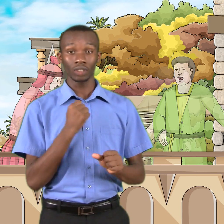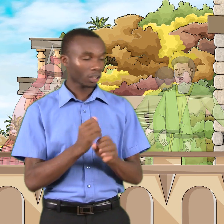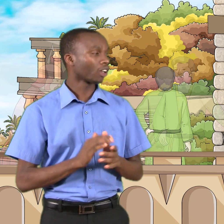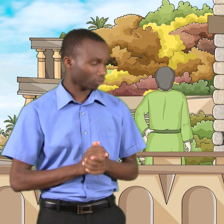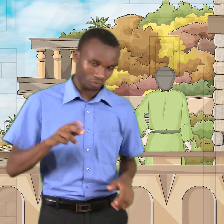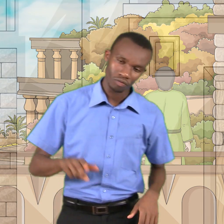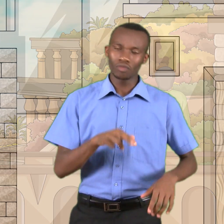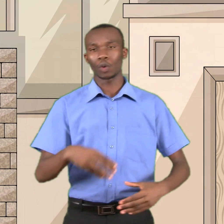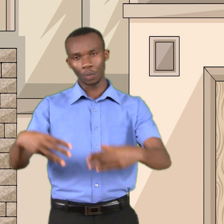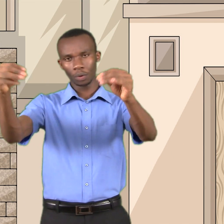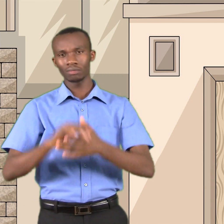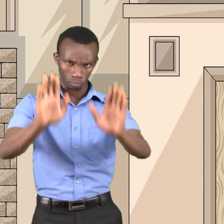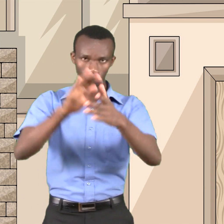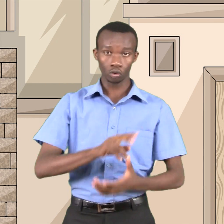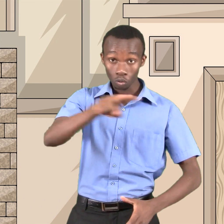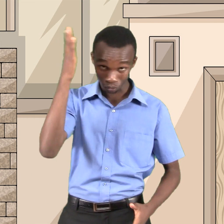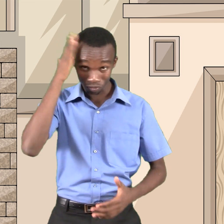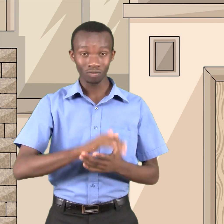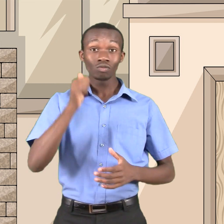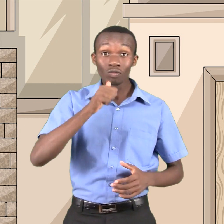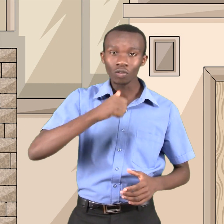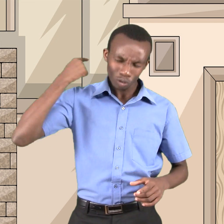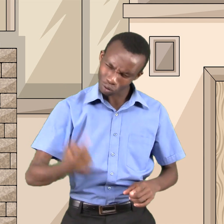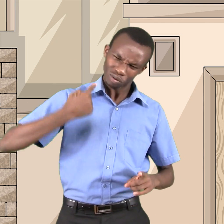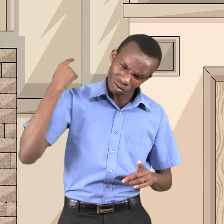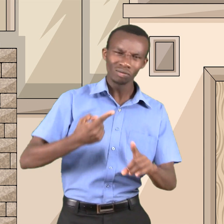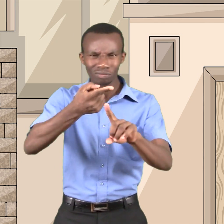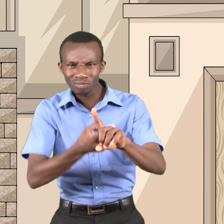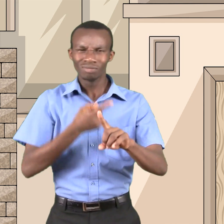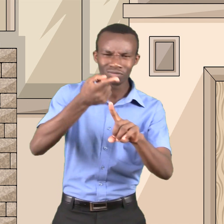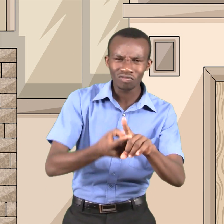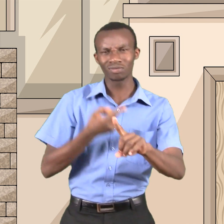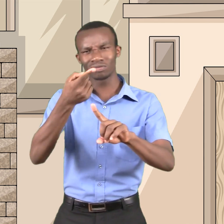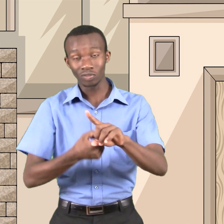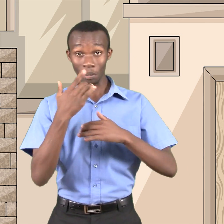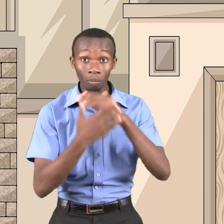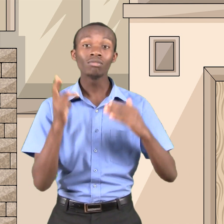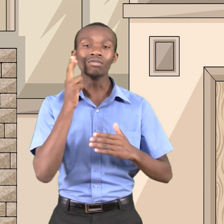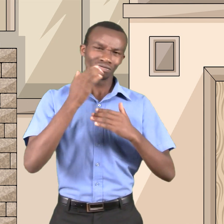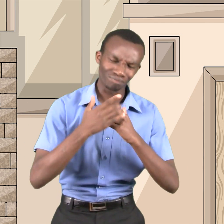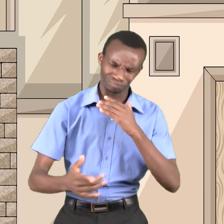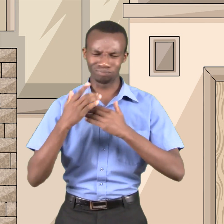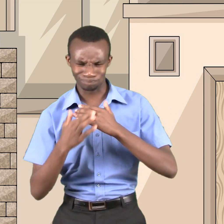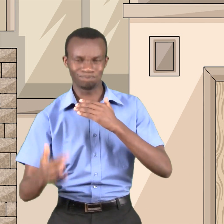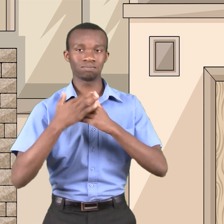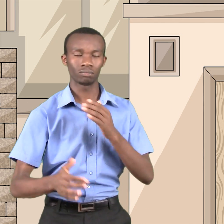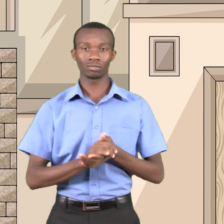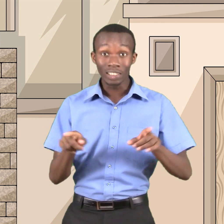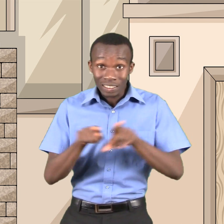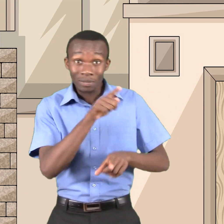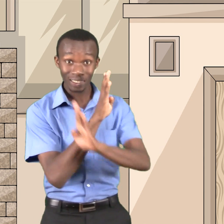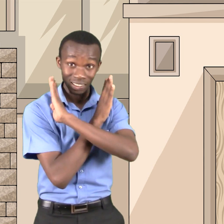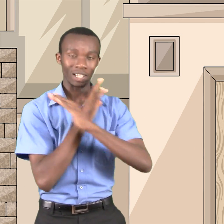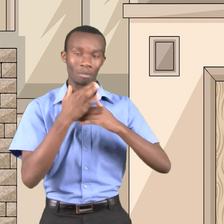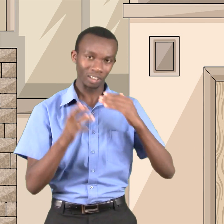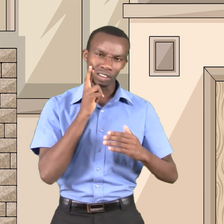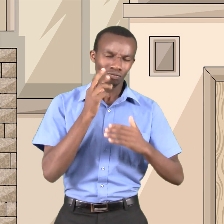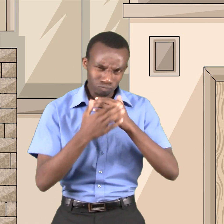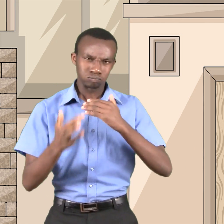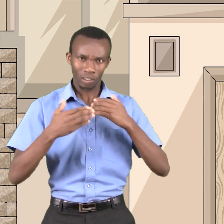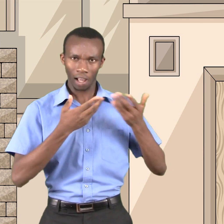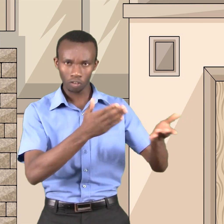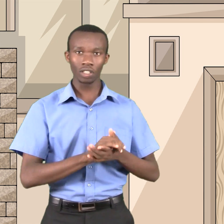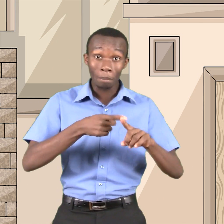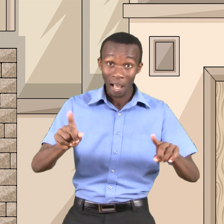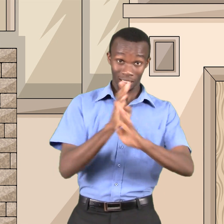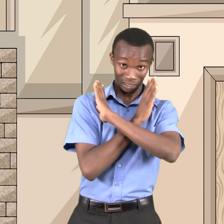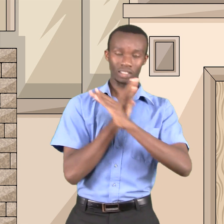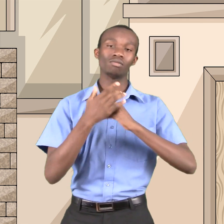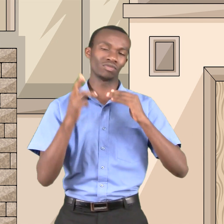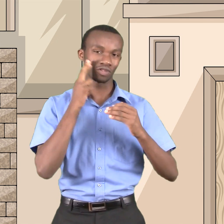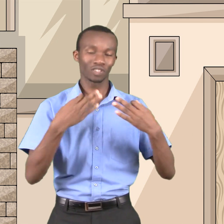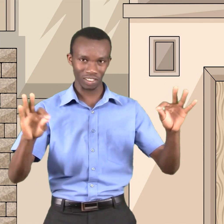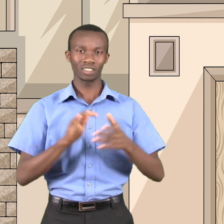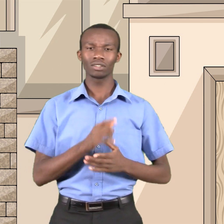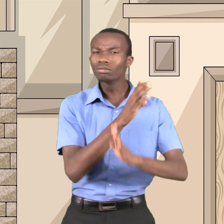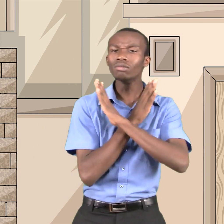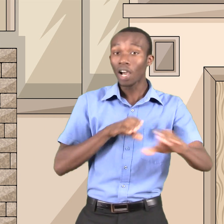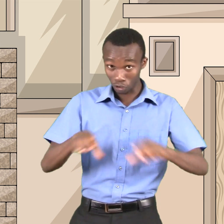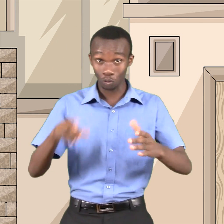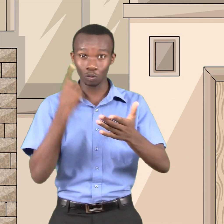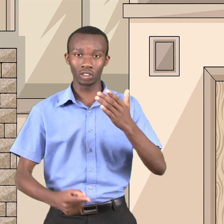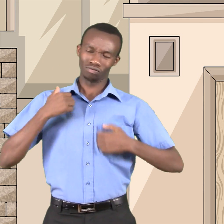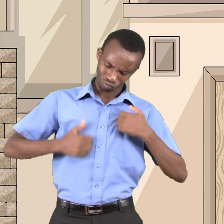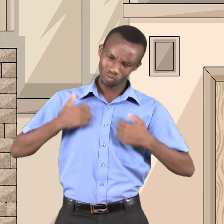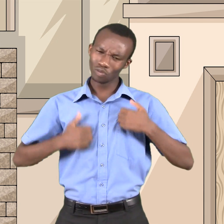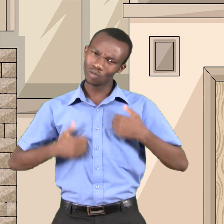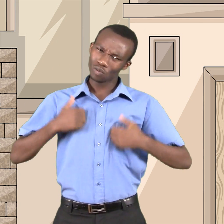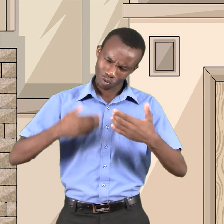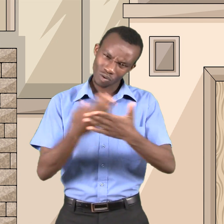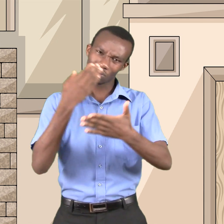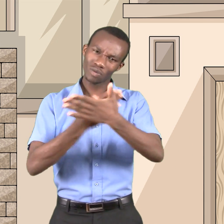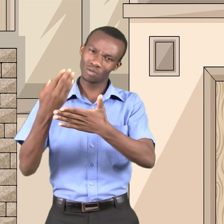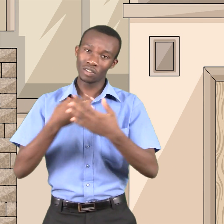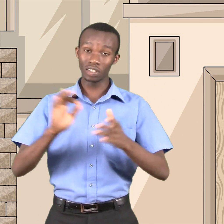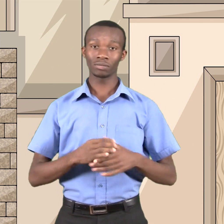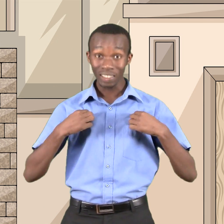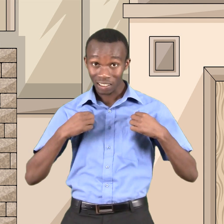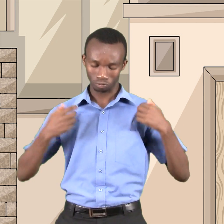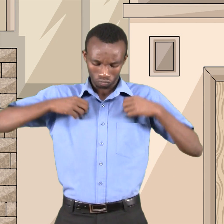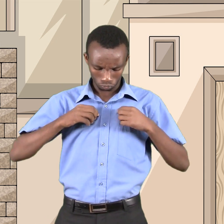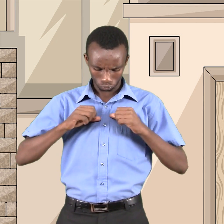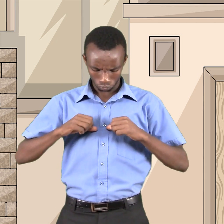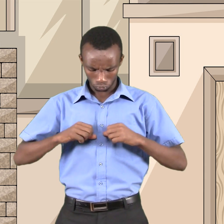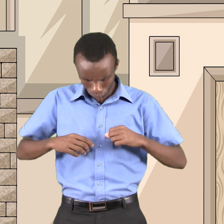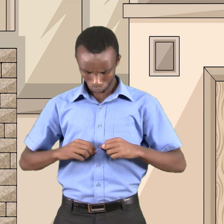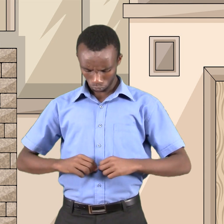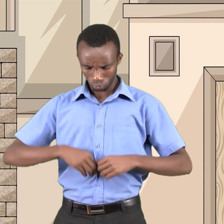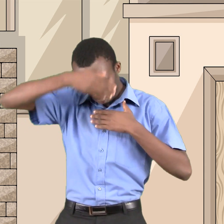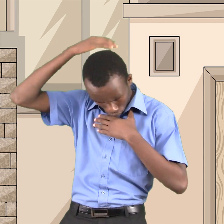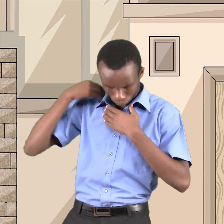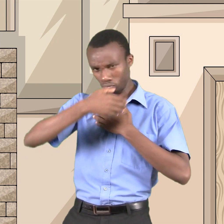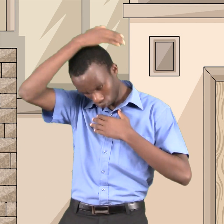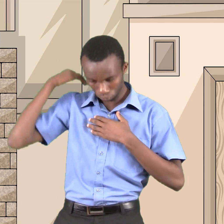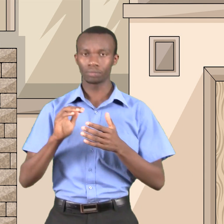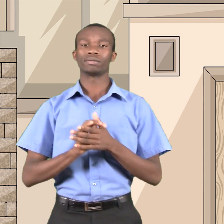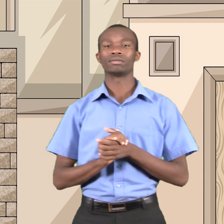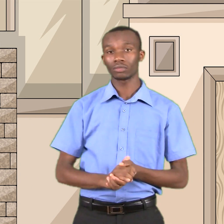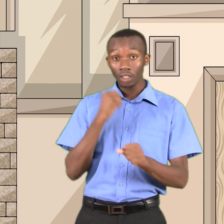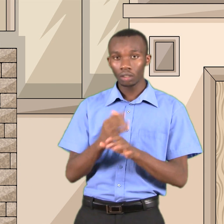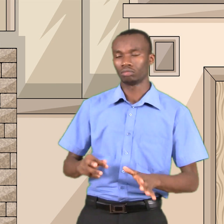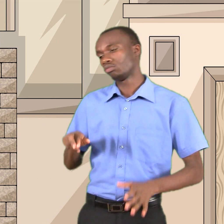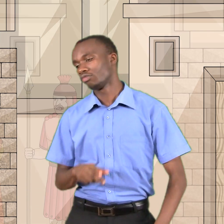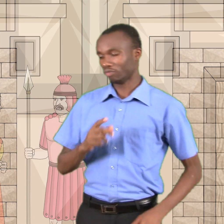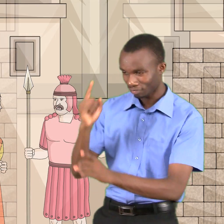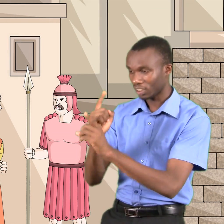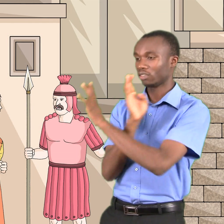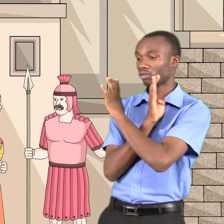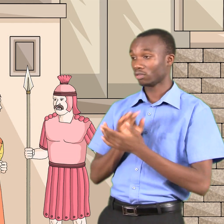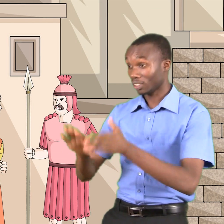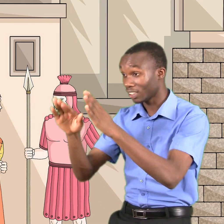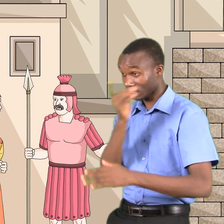Then David sent messengers to get her, and when she came to him, he slept with her.